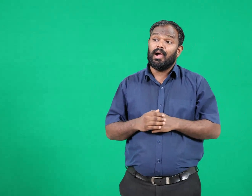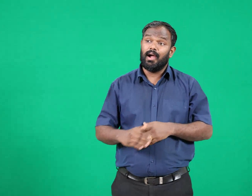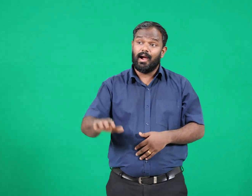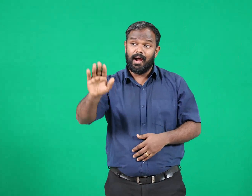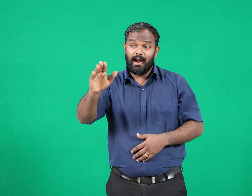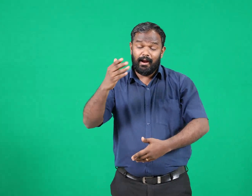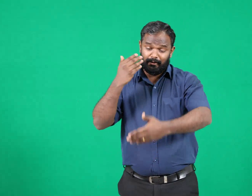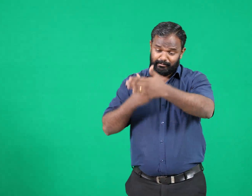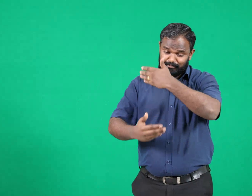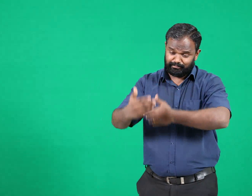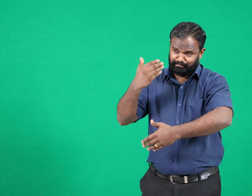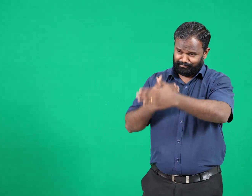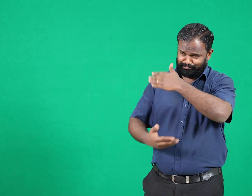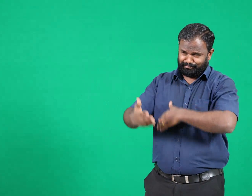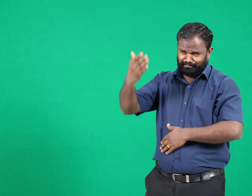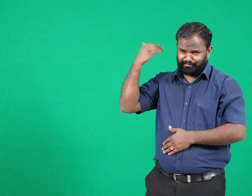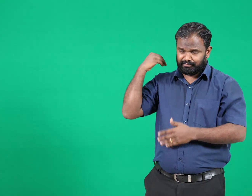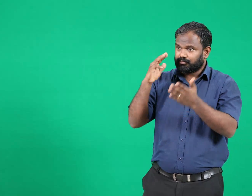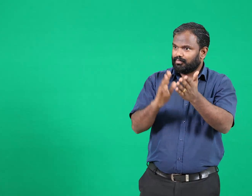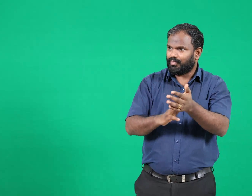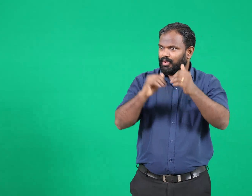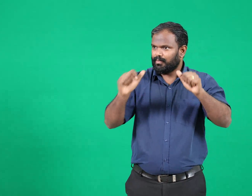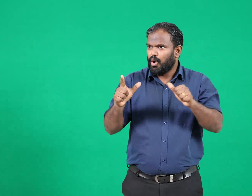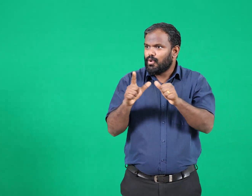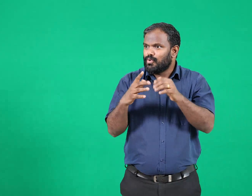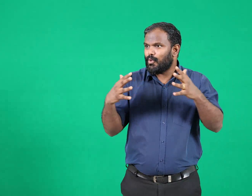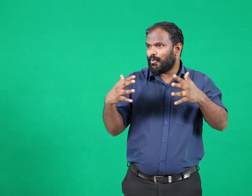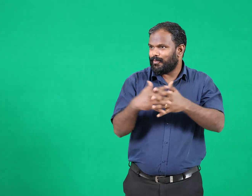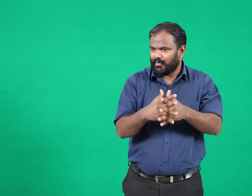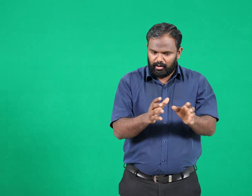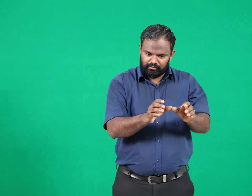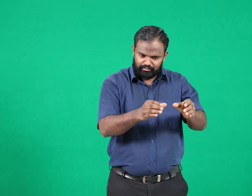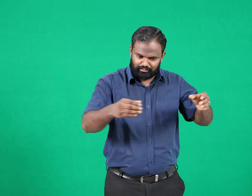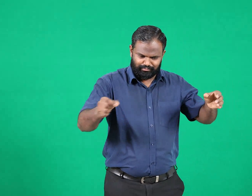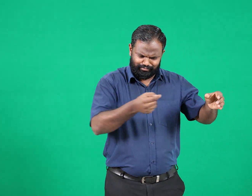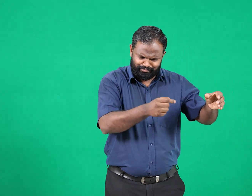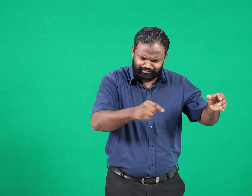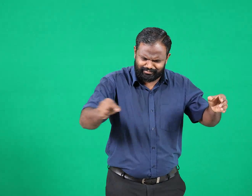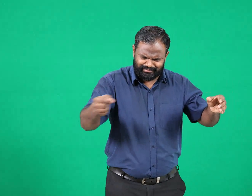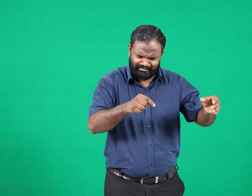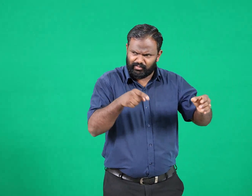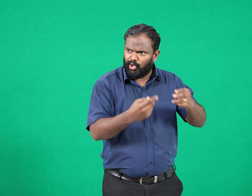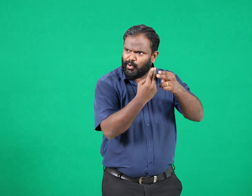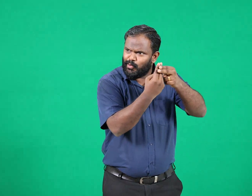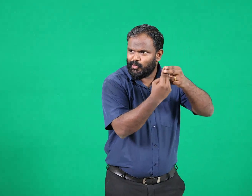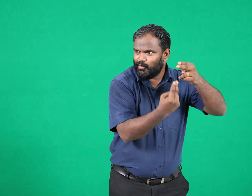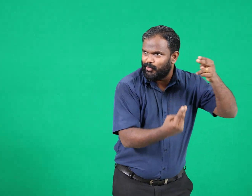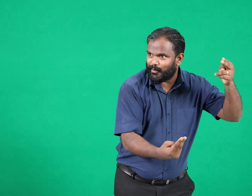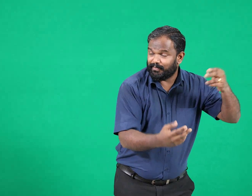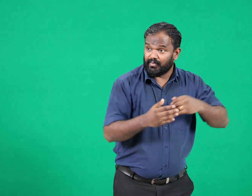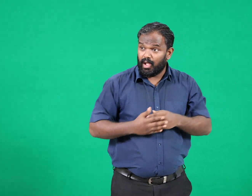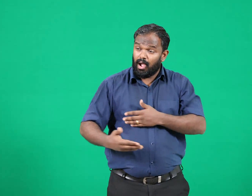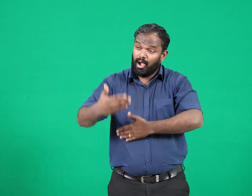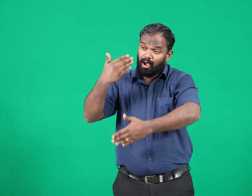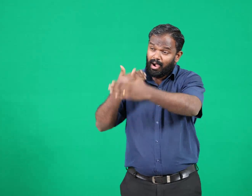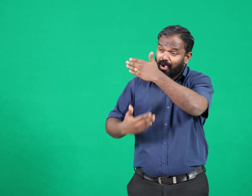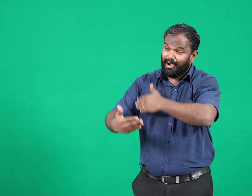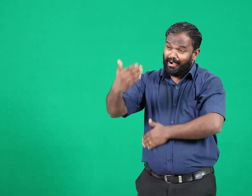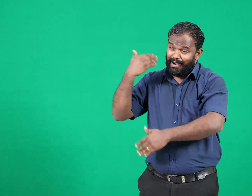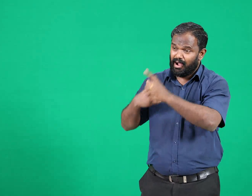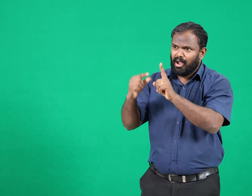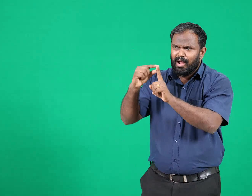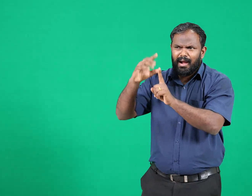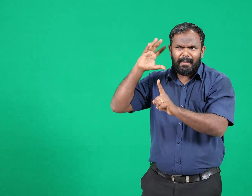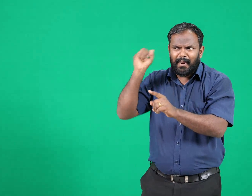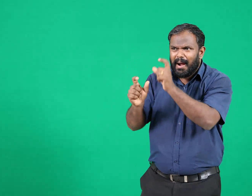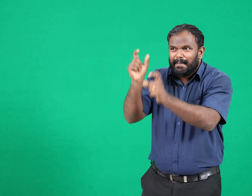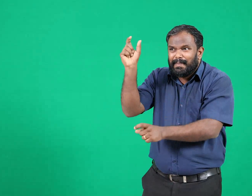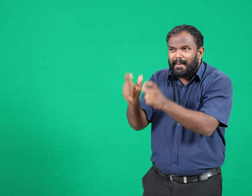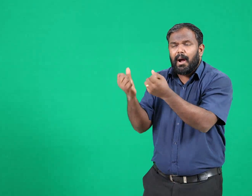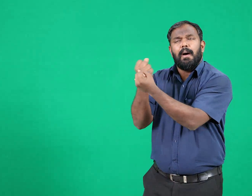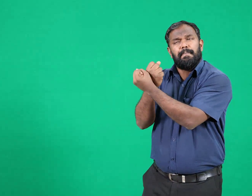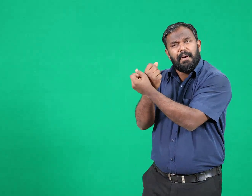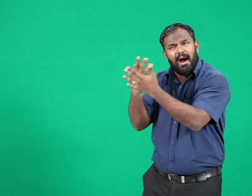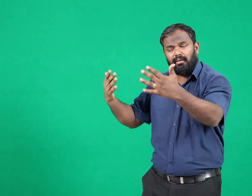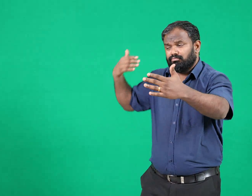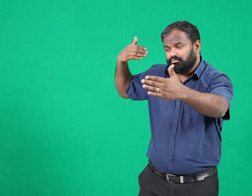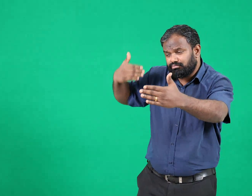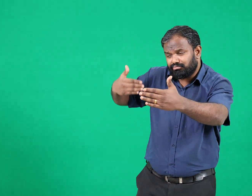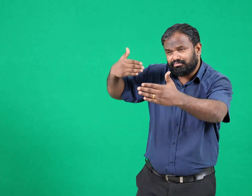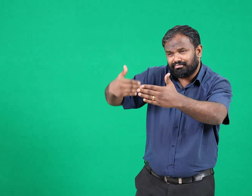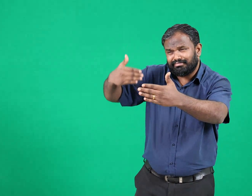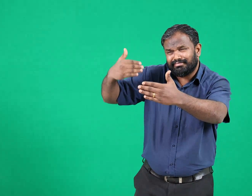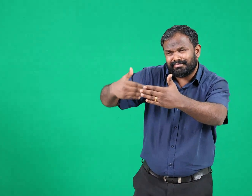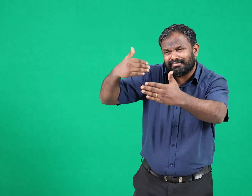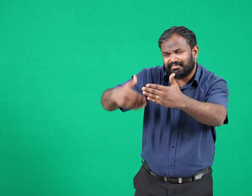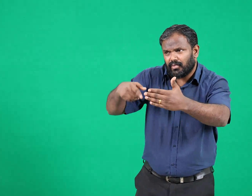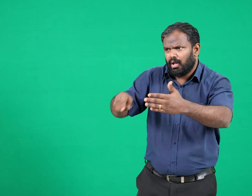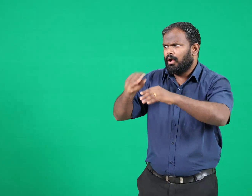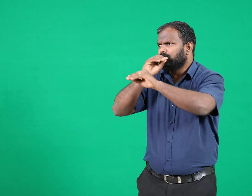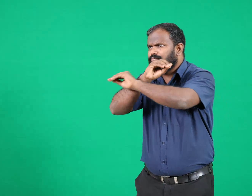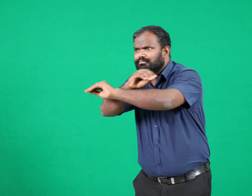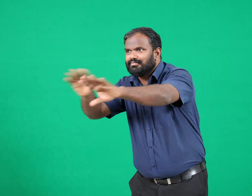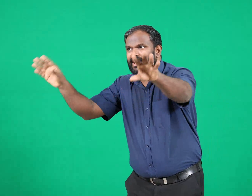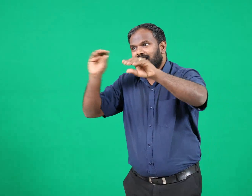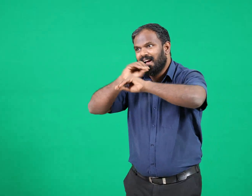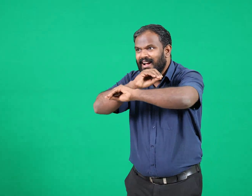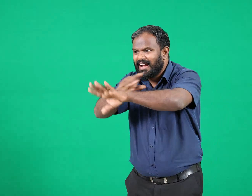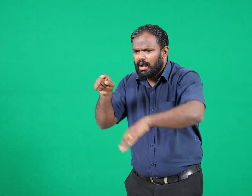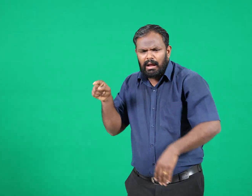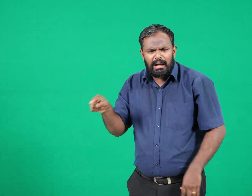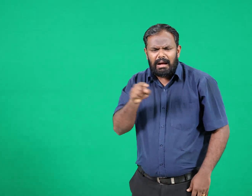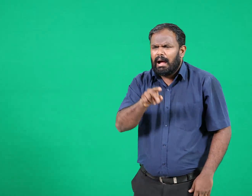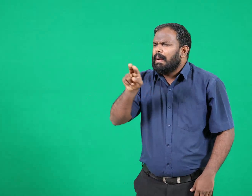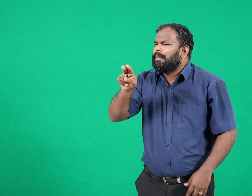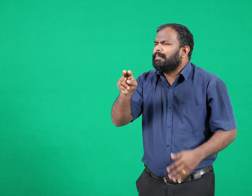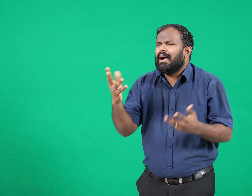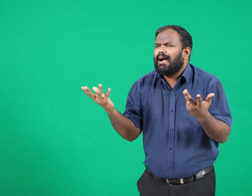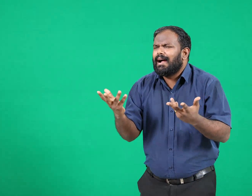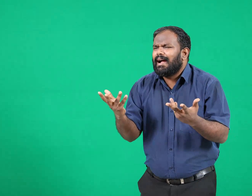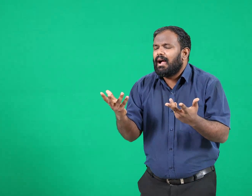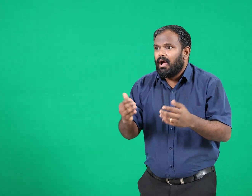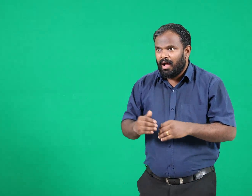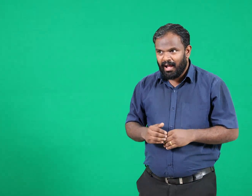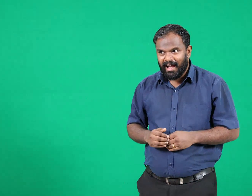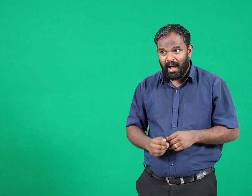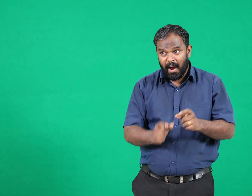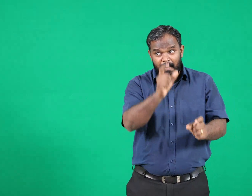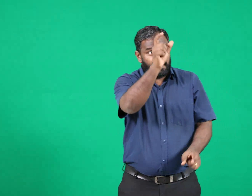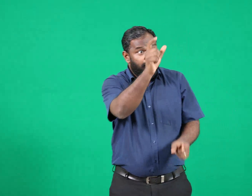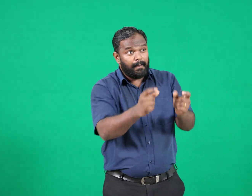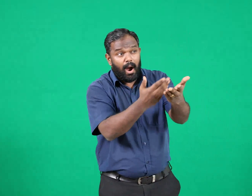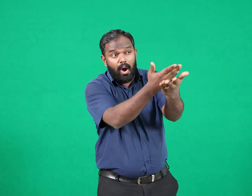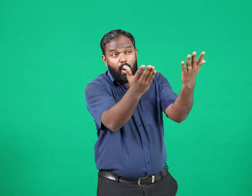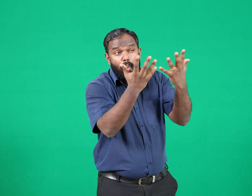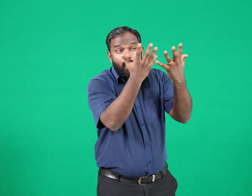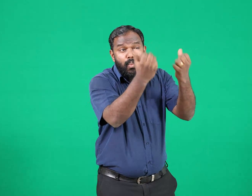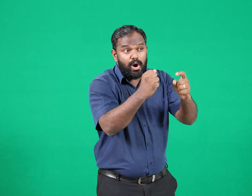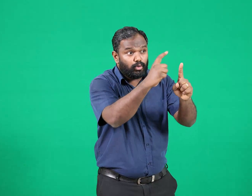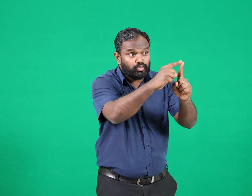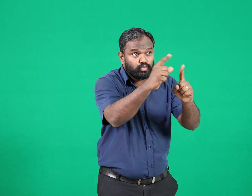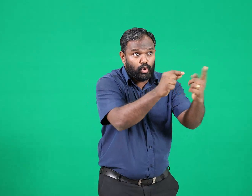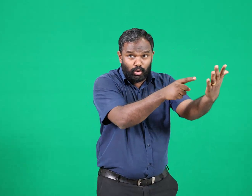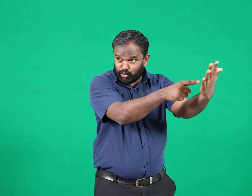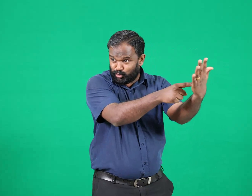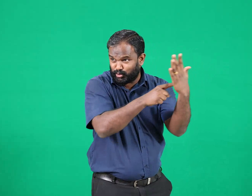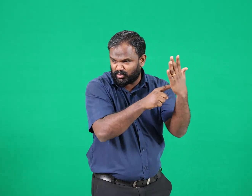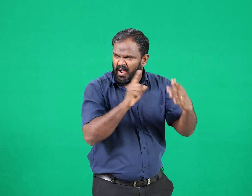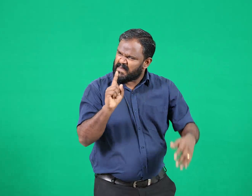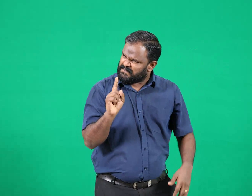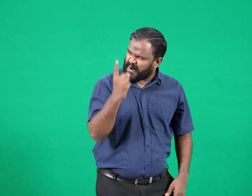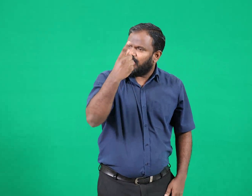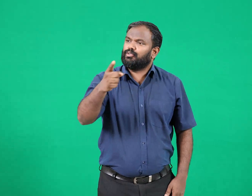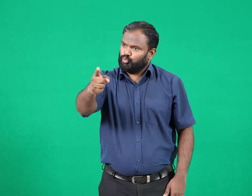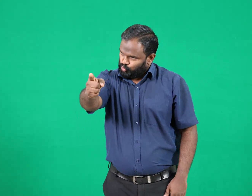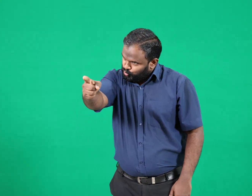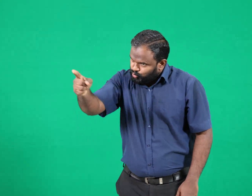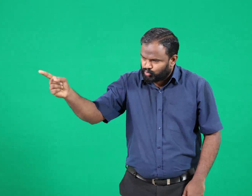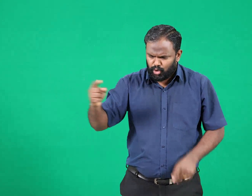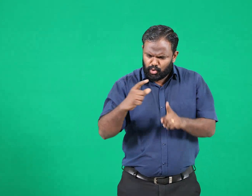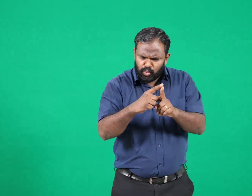In everything, then, do to others as you would have them do to you.